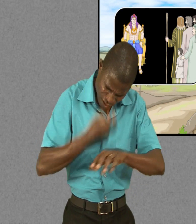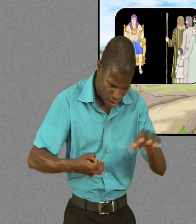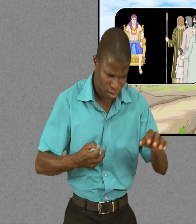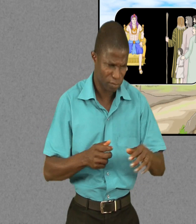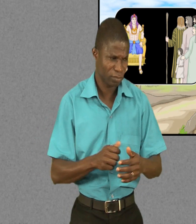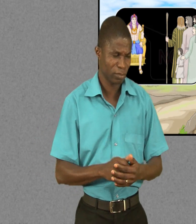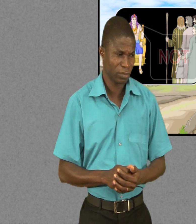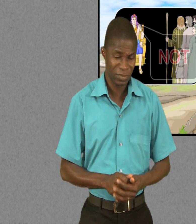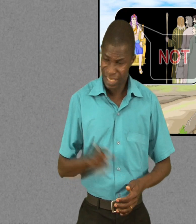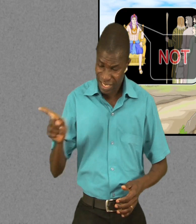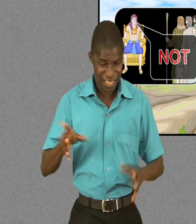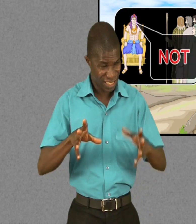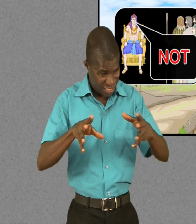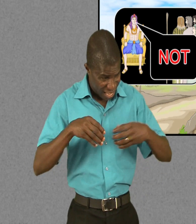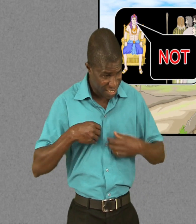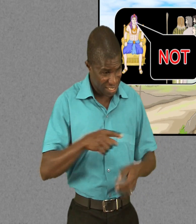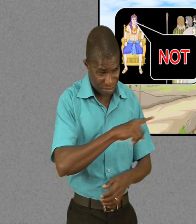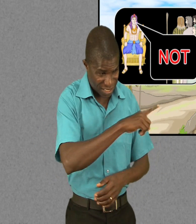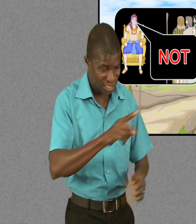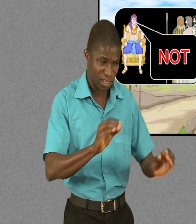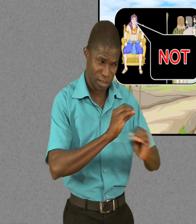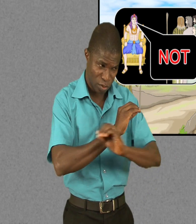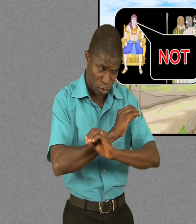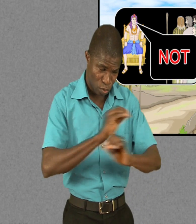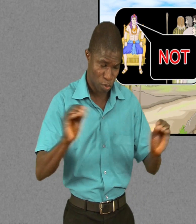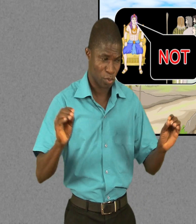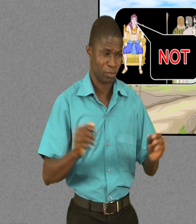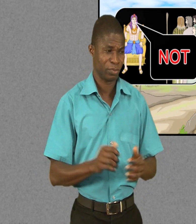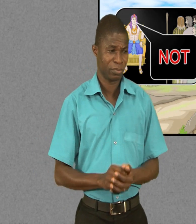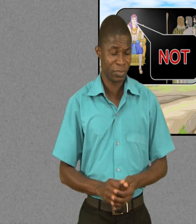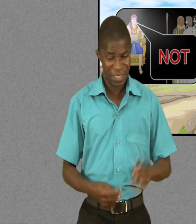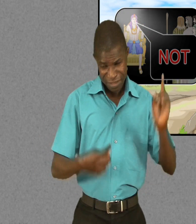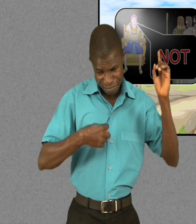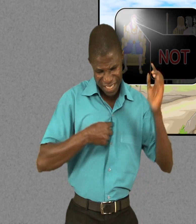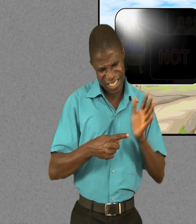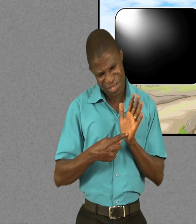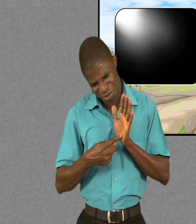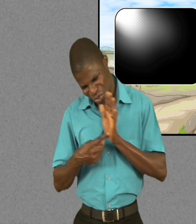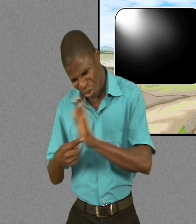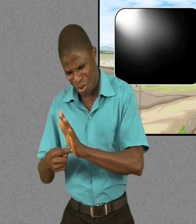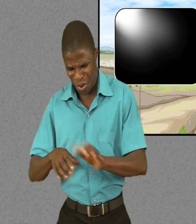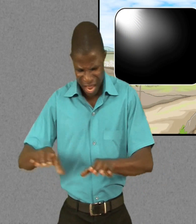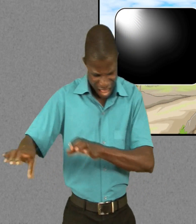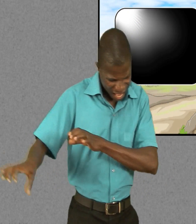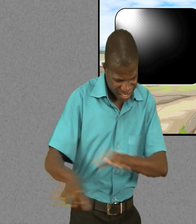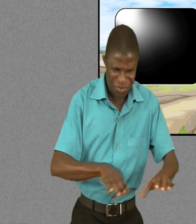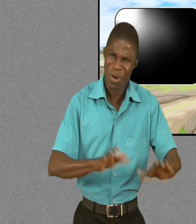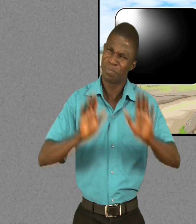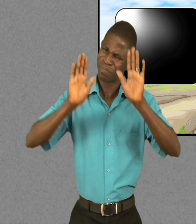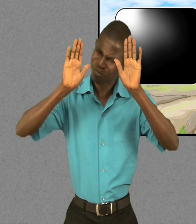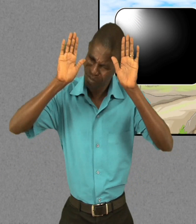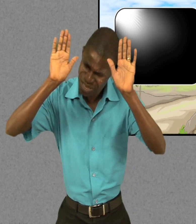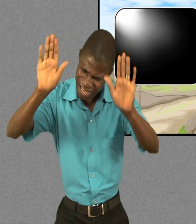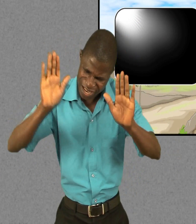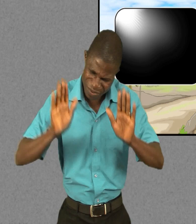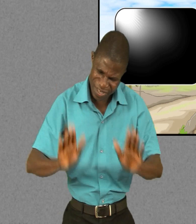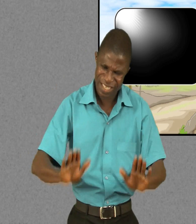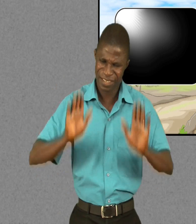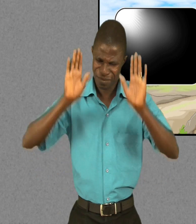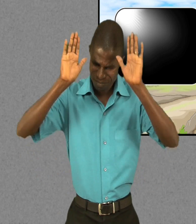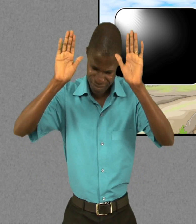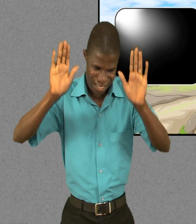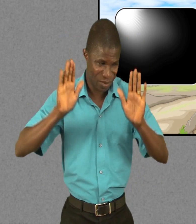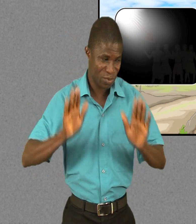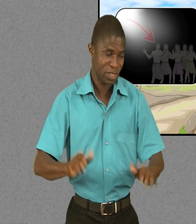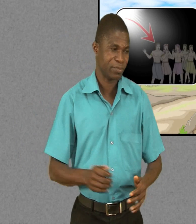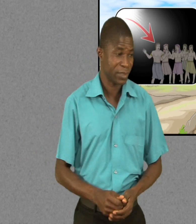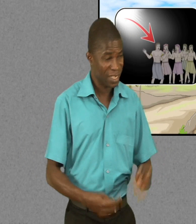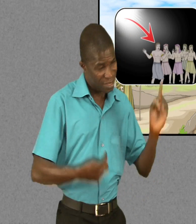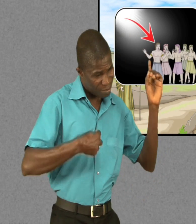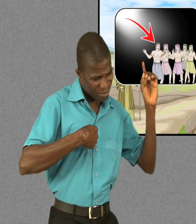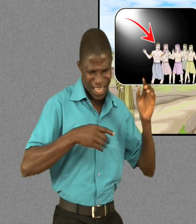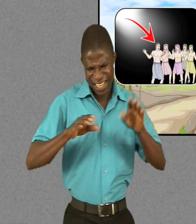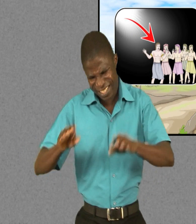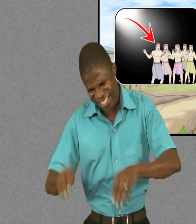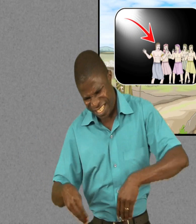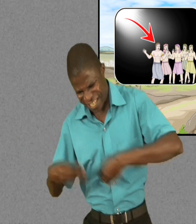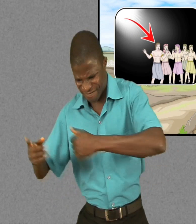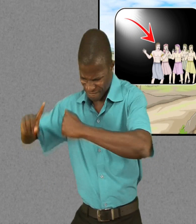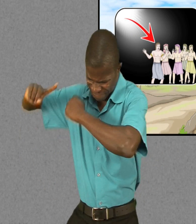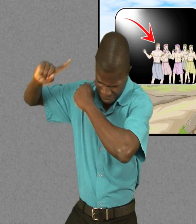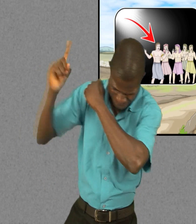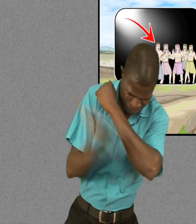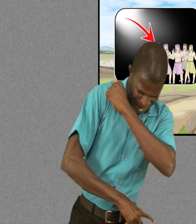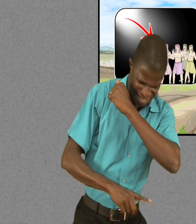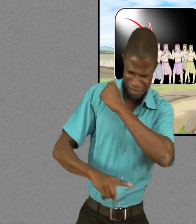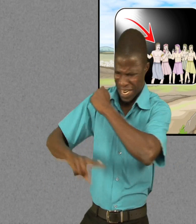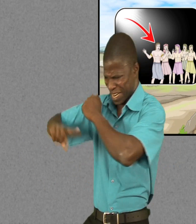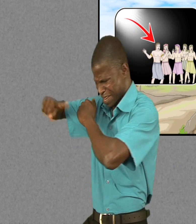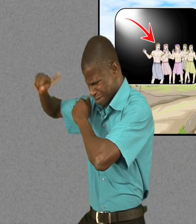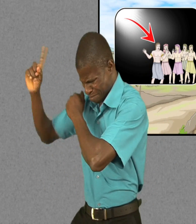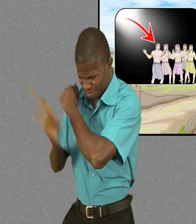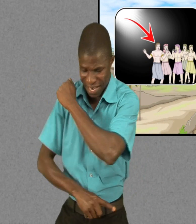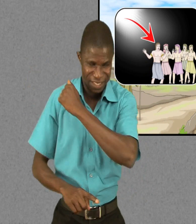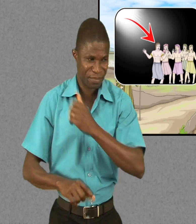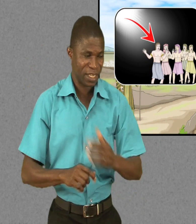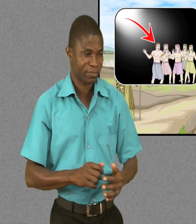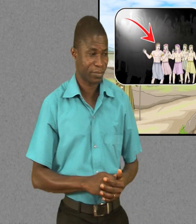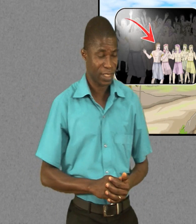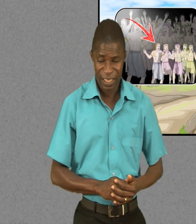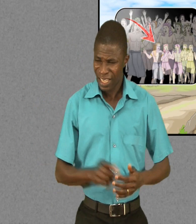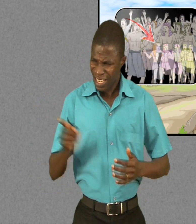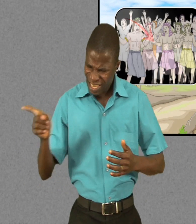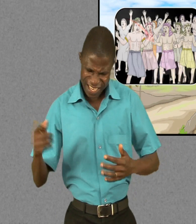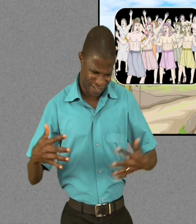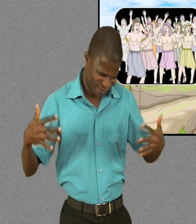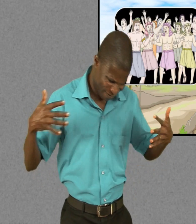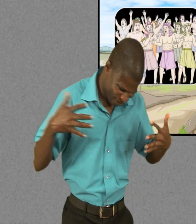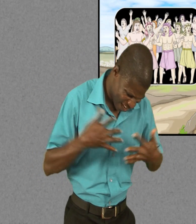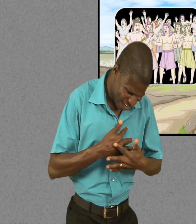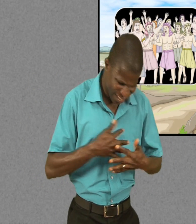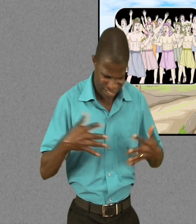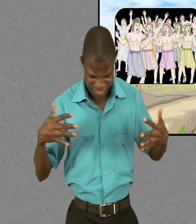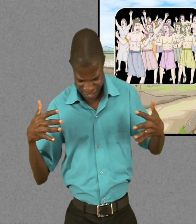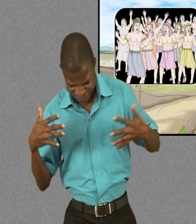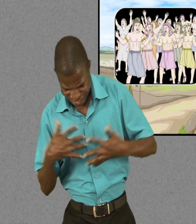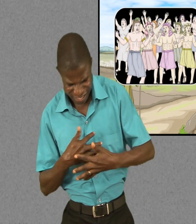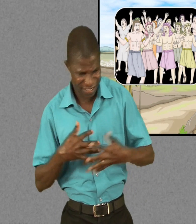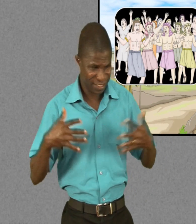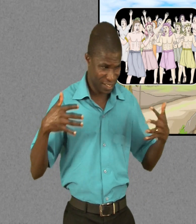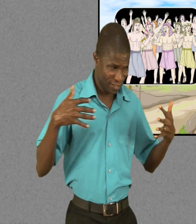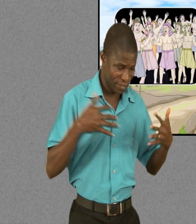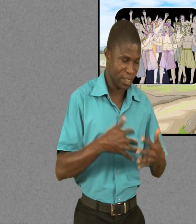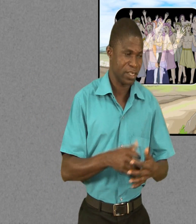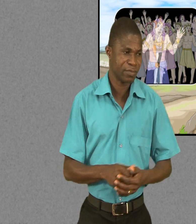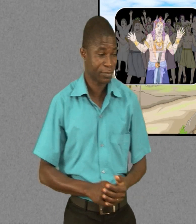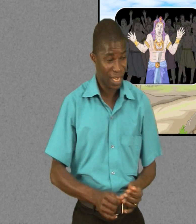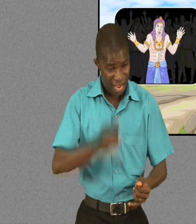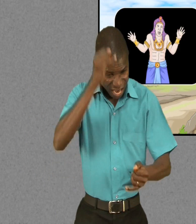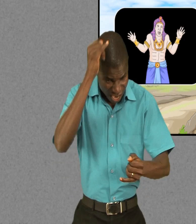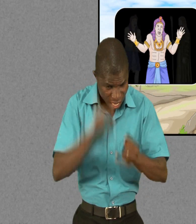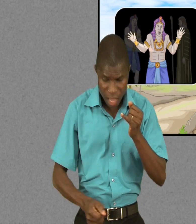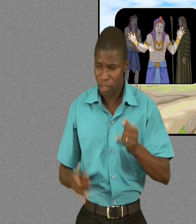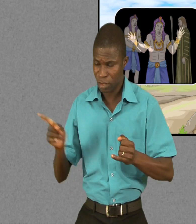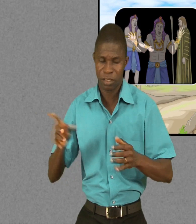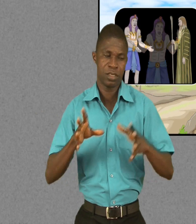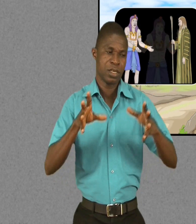So I will stretch out My hand and strike the Egyptians with all the wonders I will perform among them.